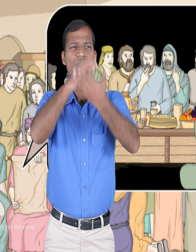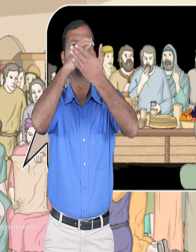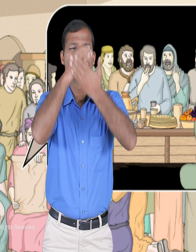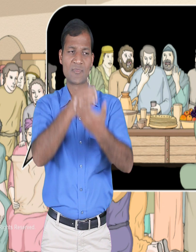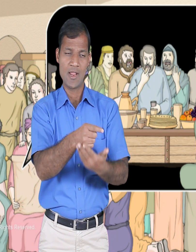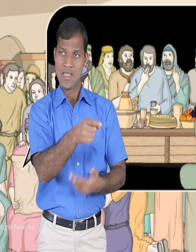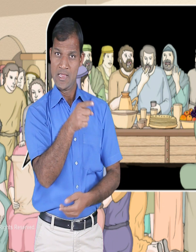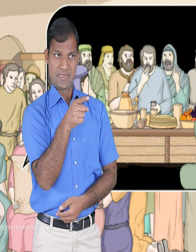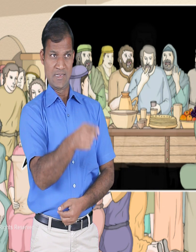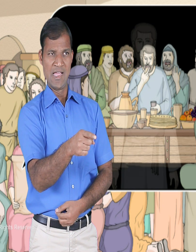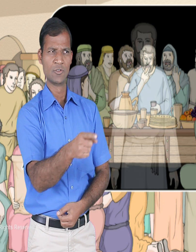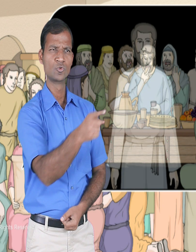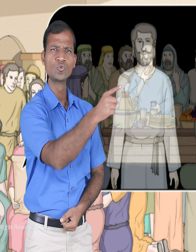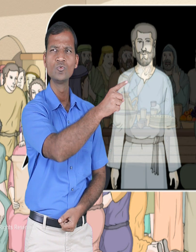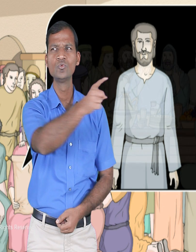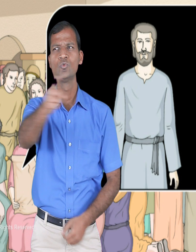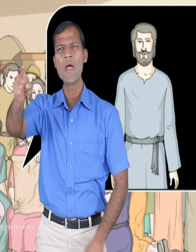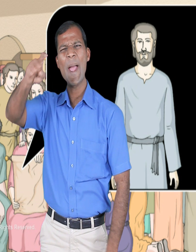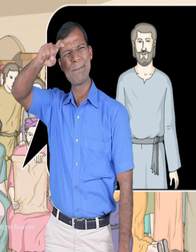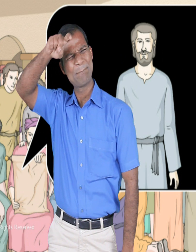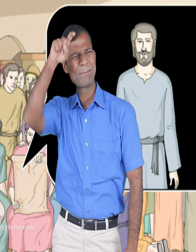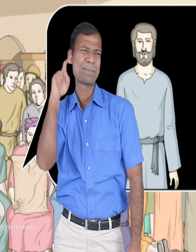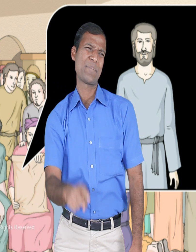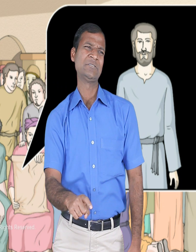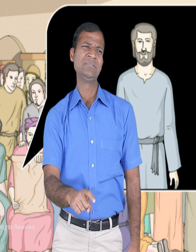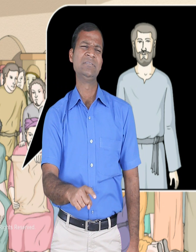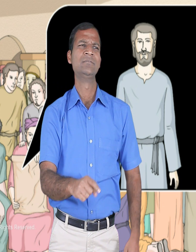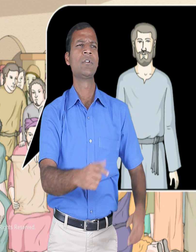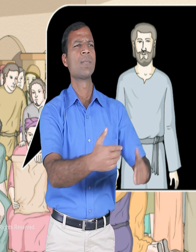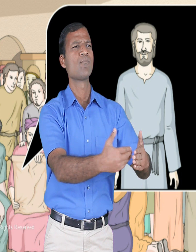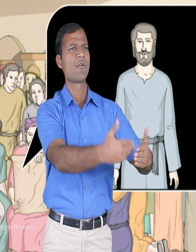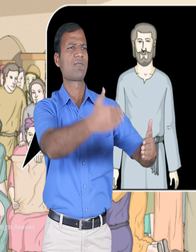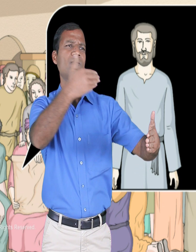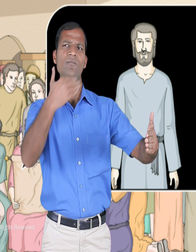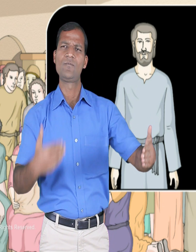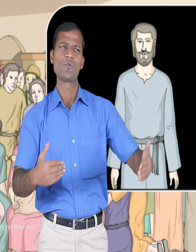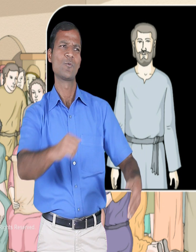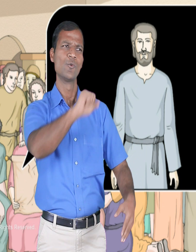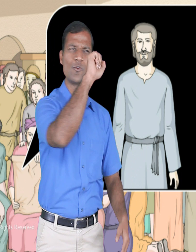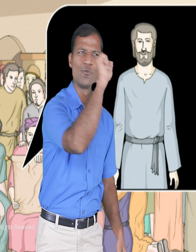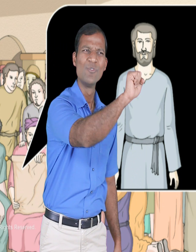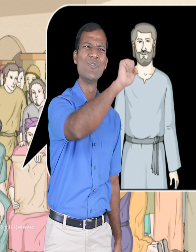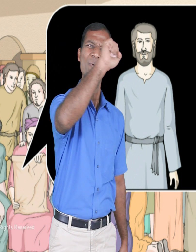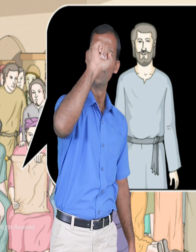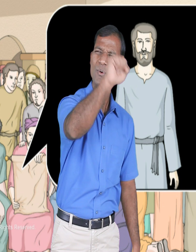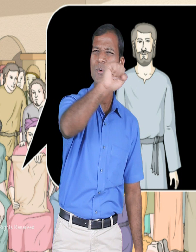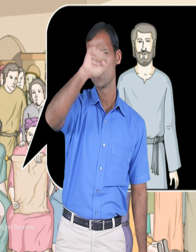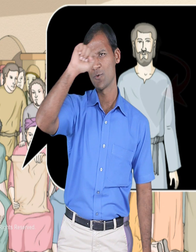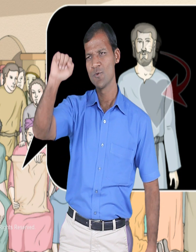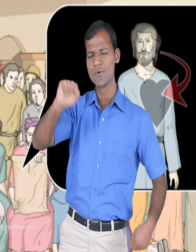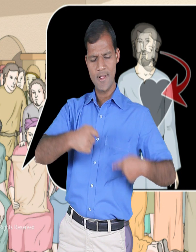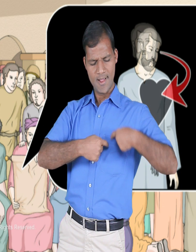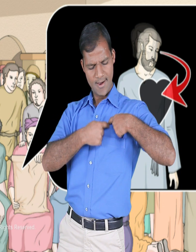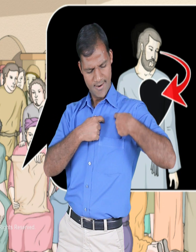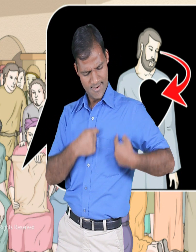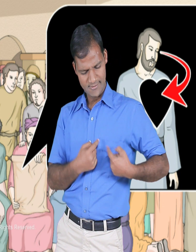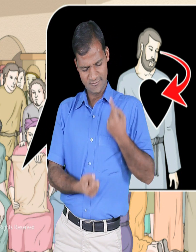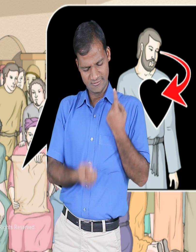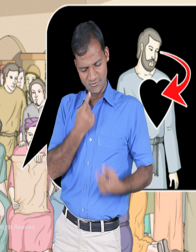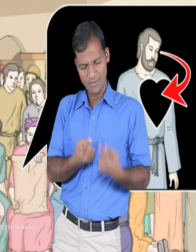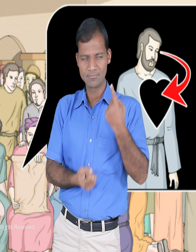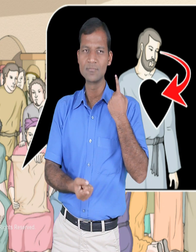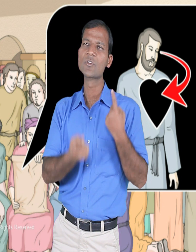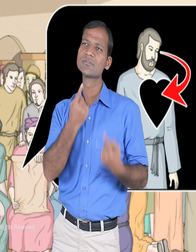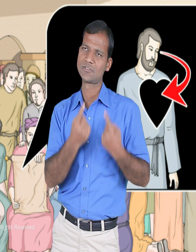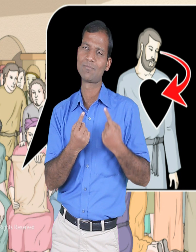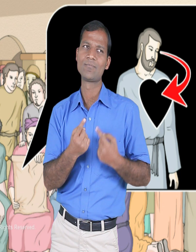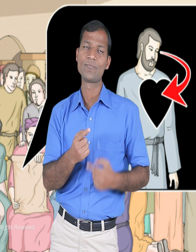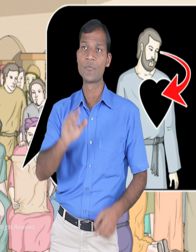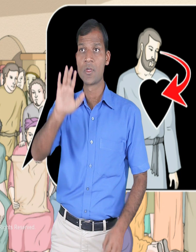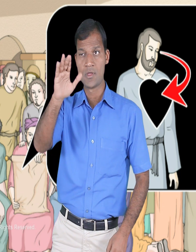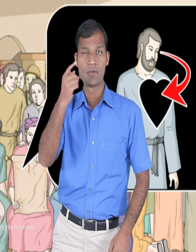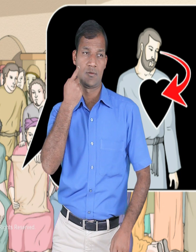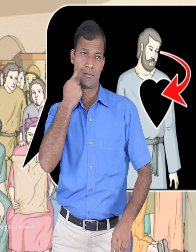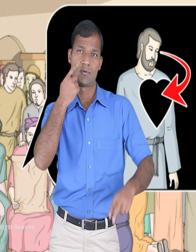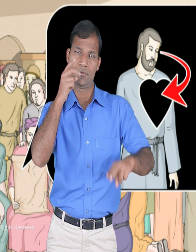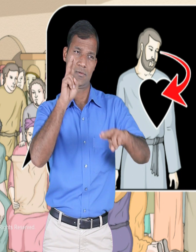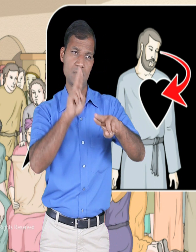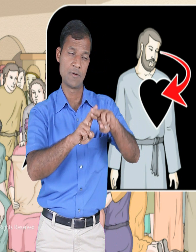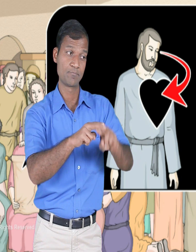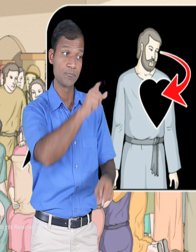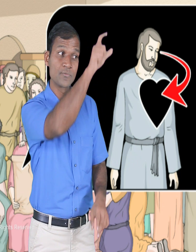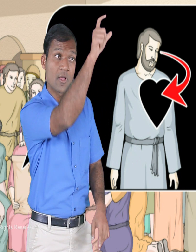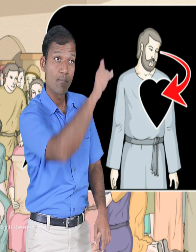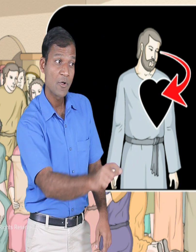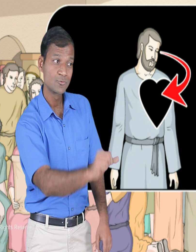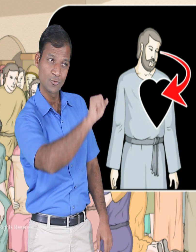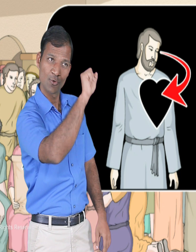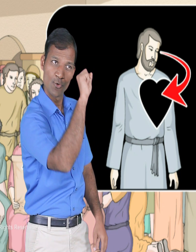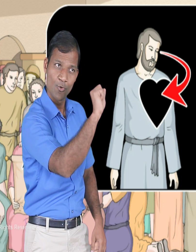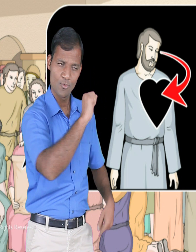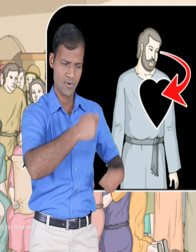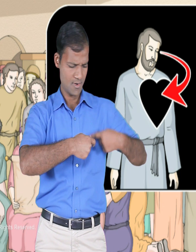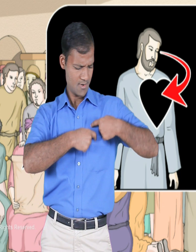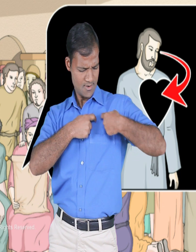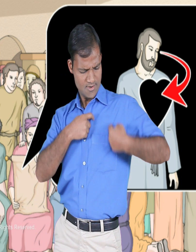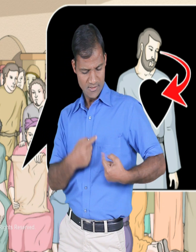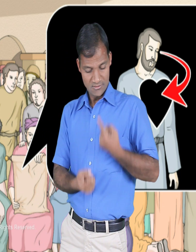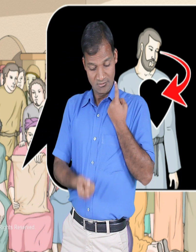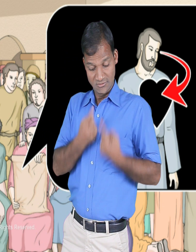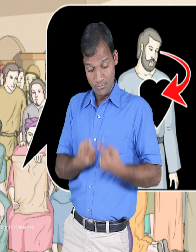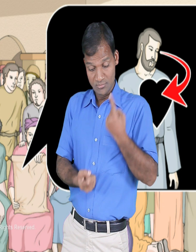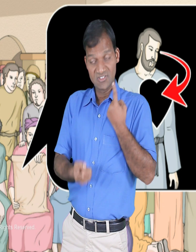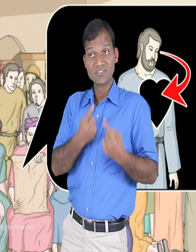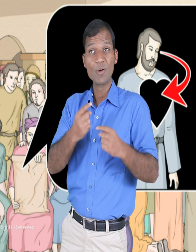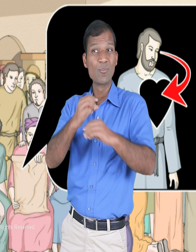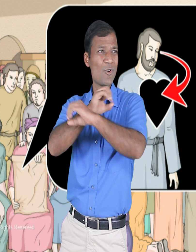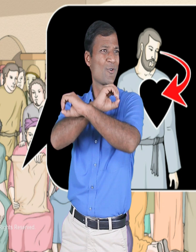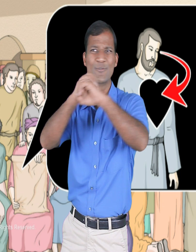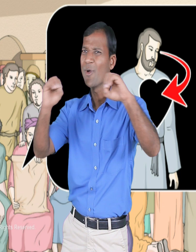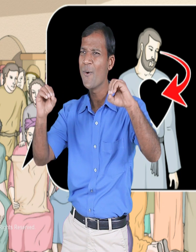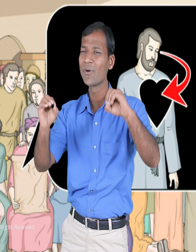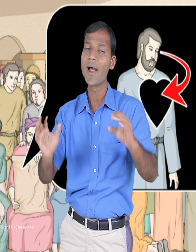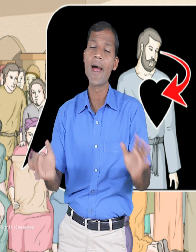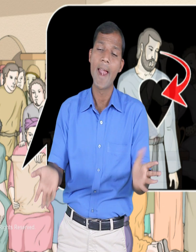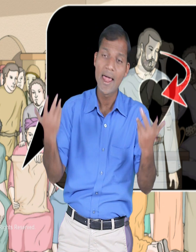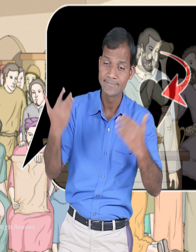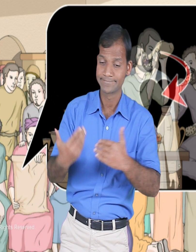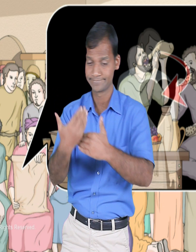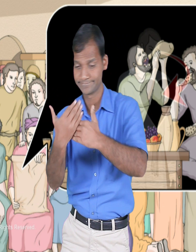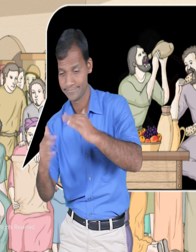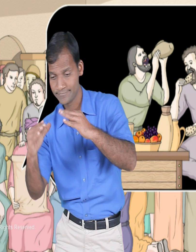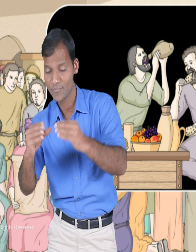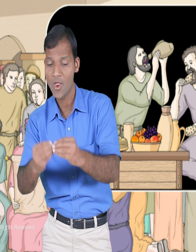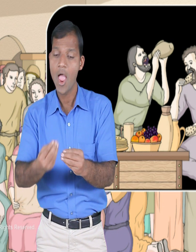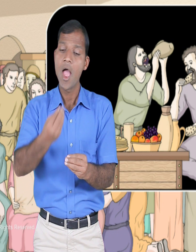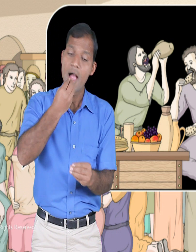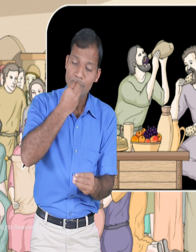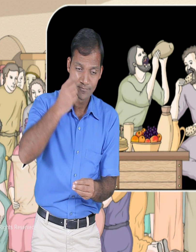Each one must examine himself before he eats of the bread and drinks of the cup.